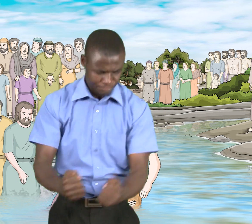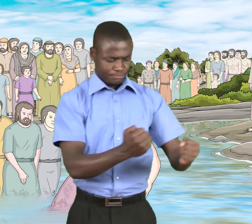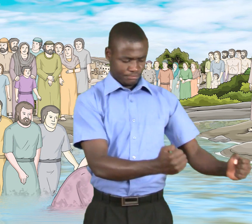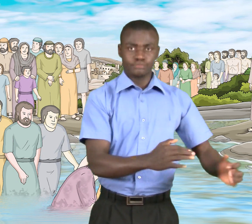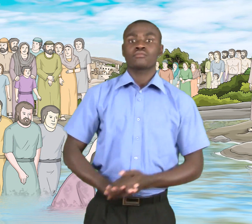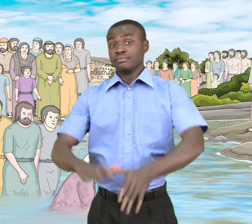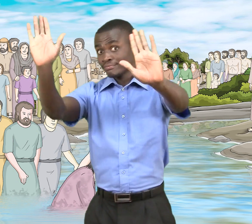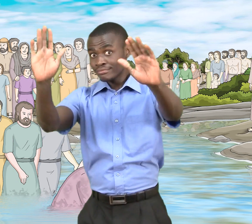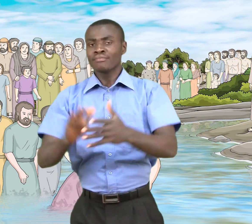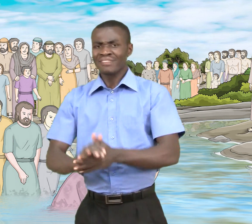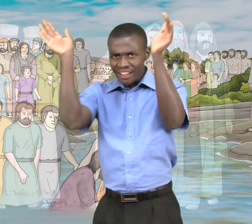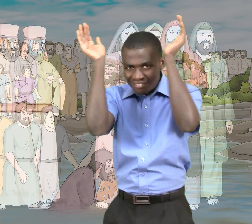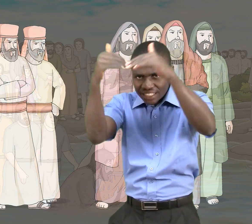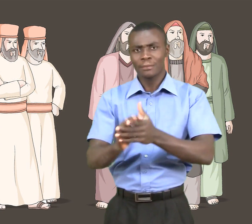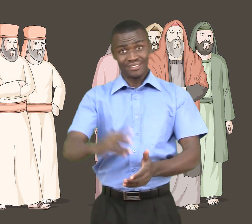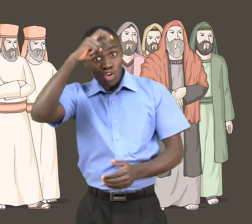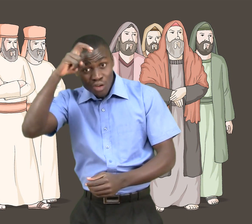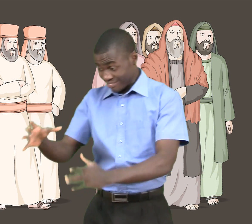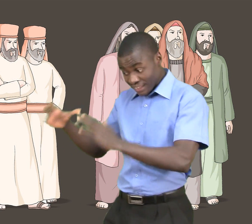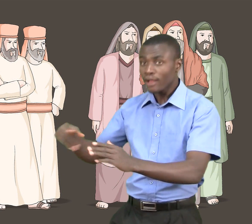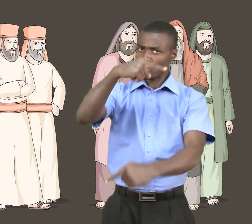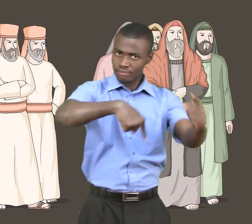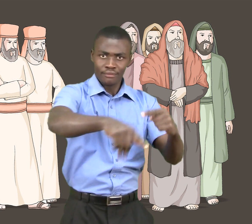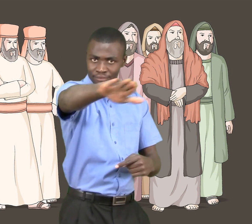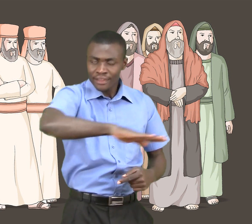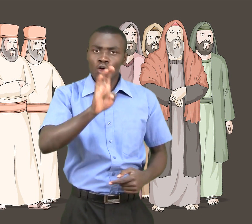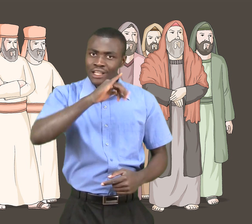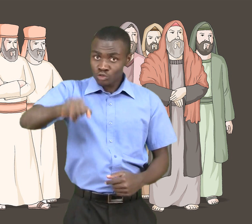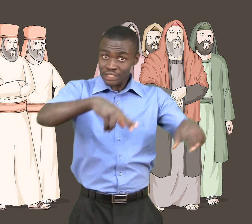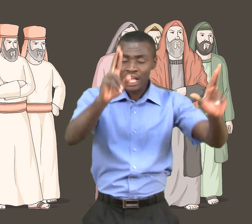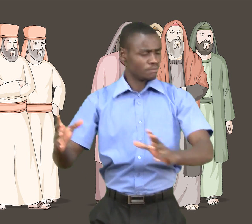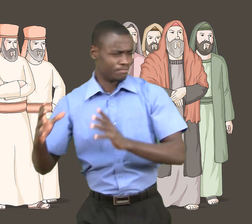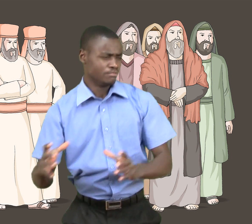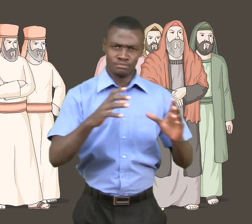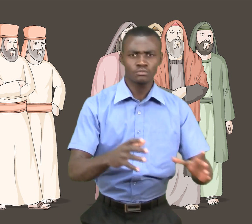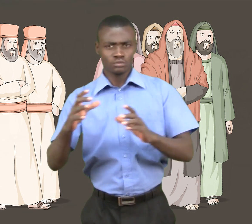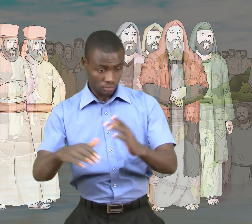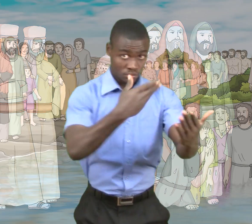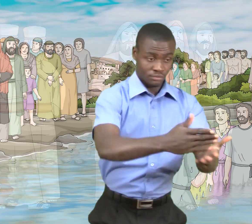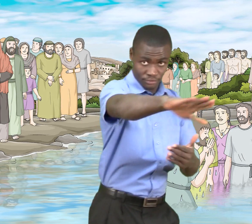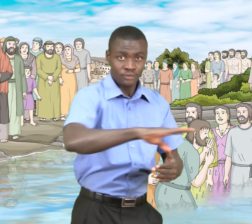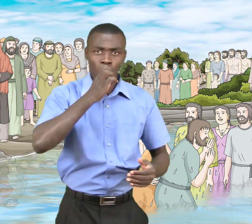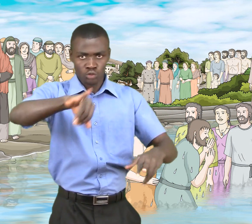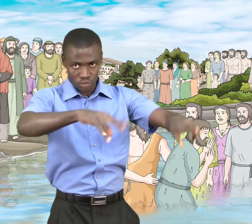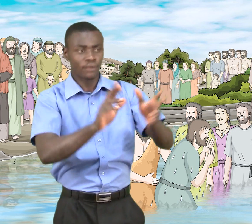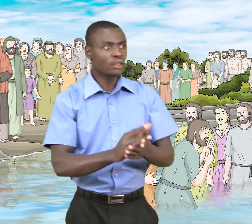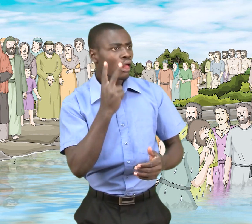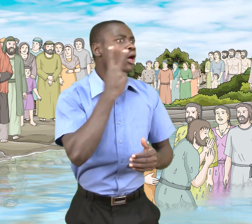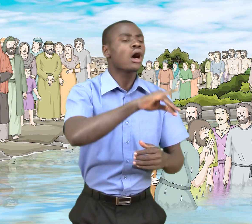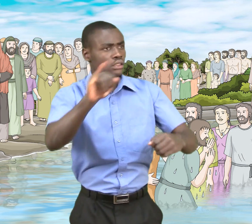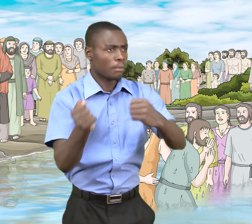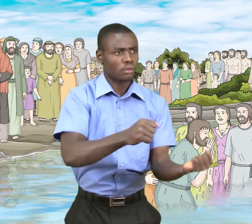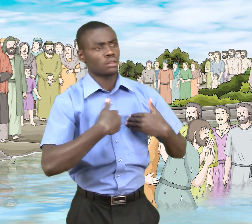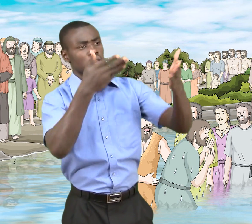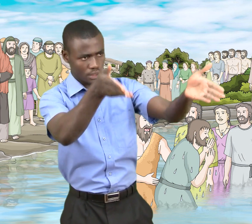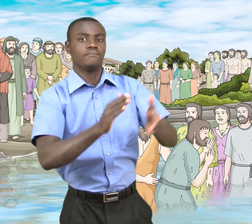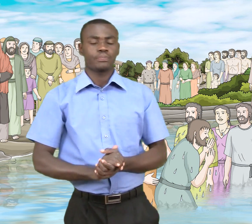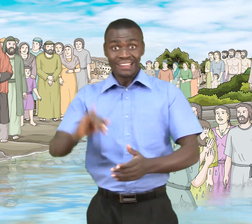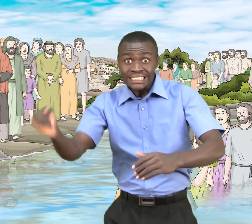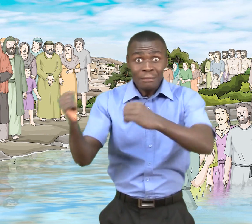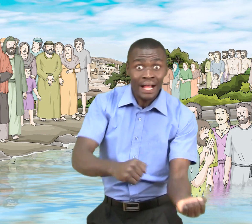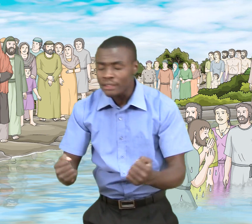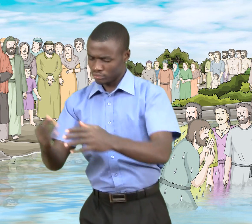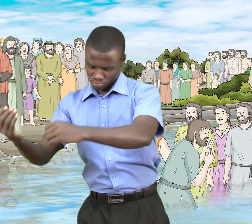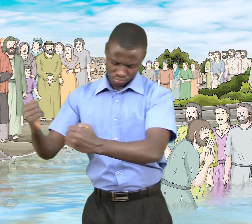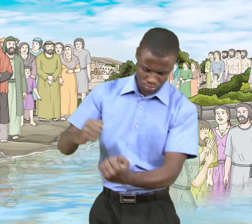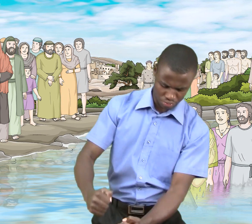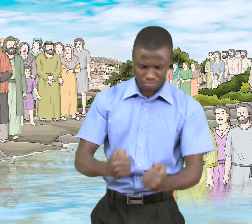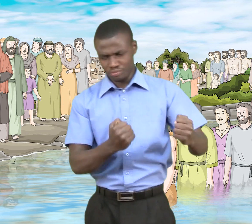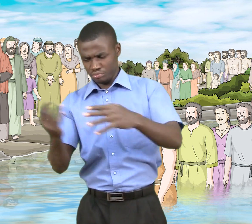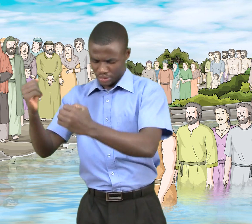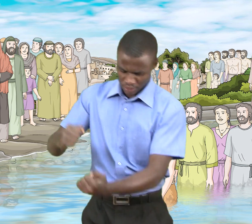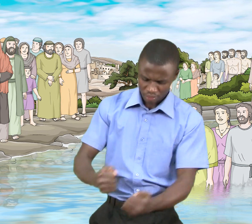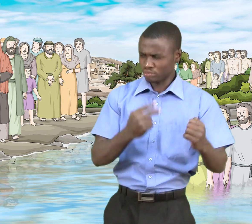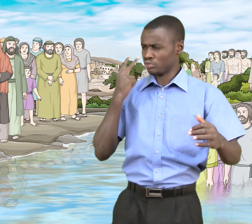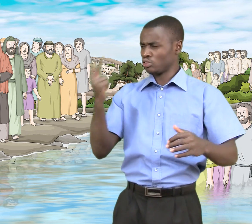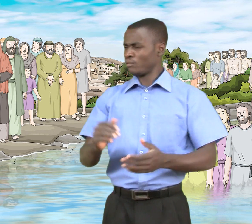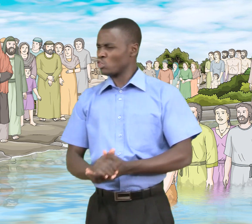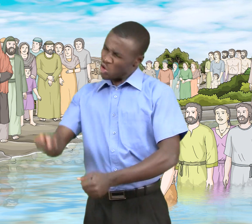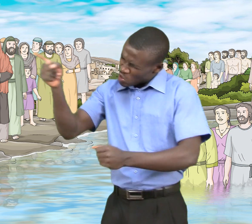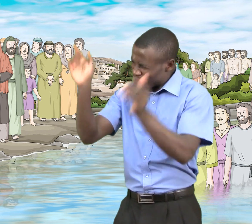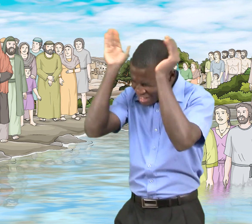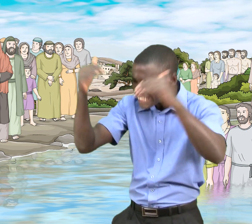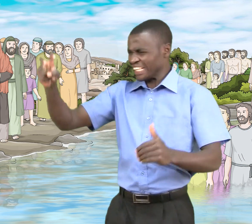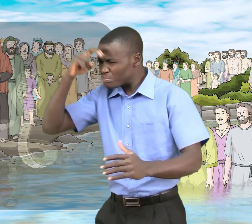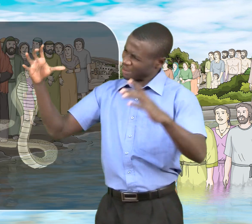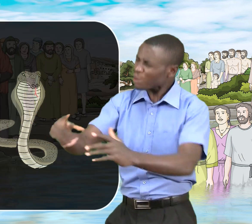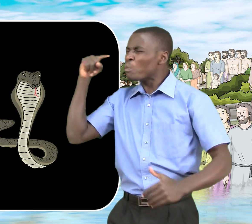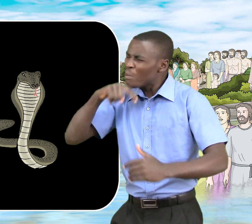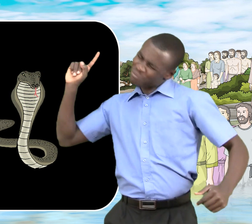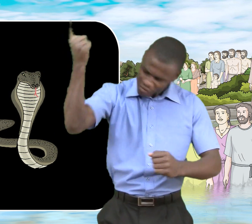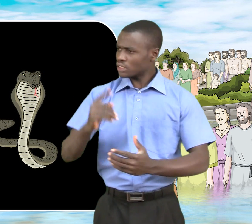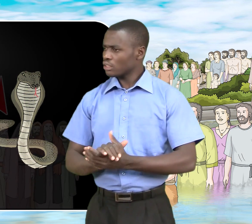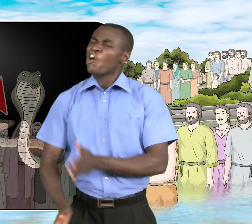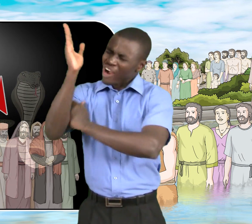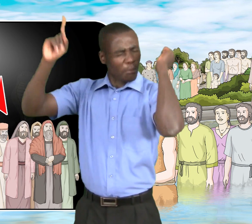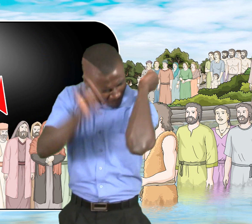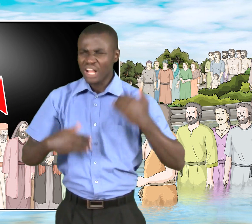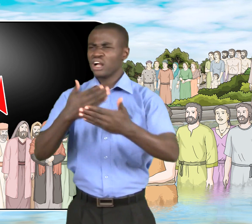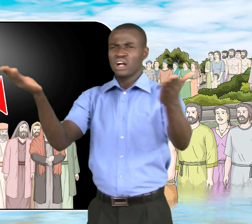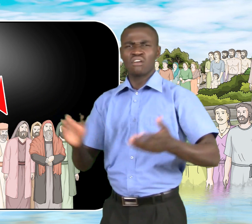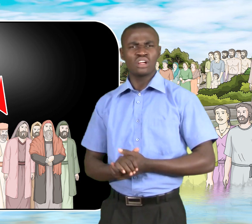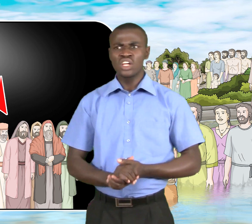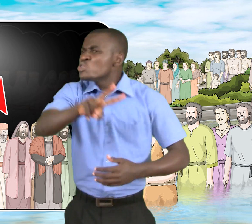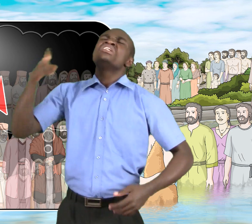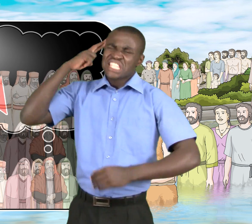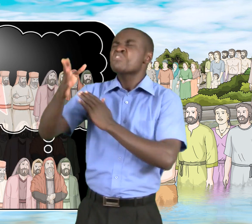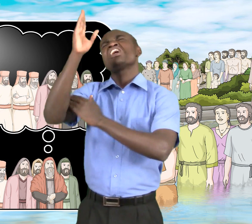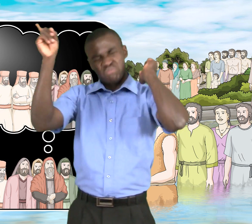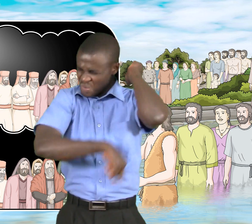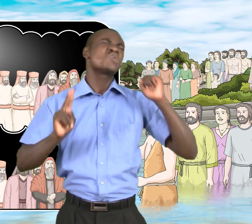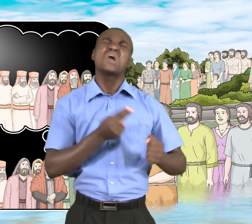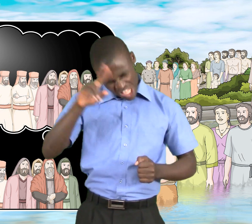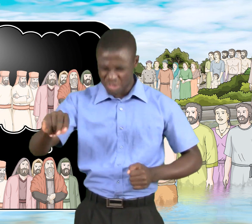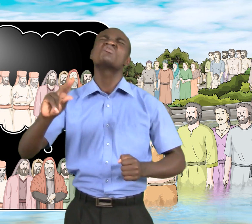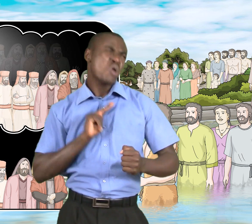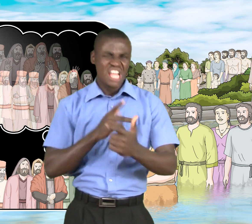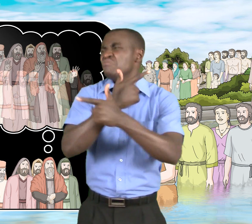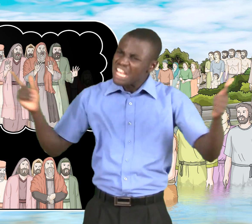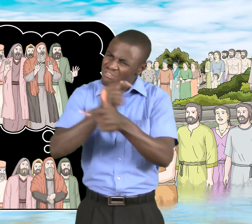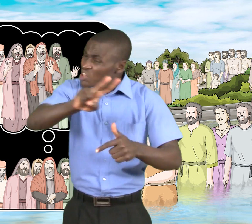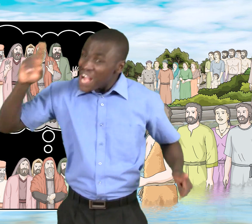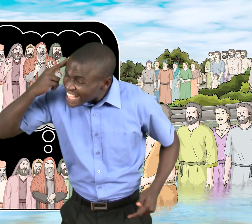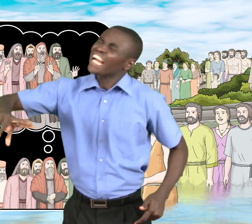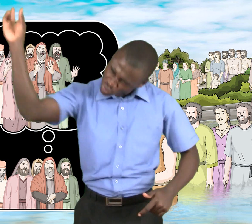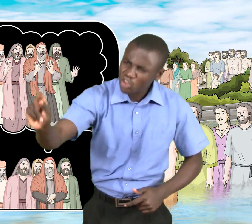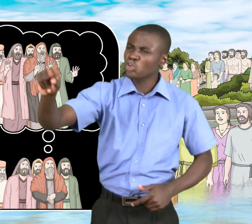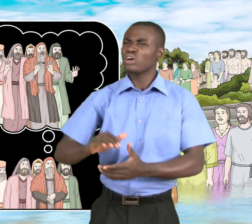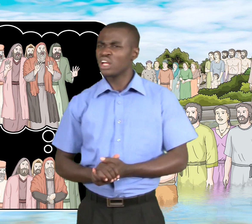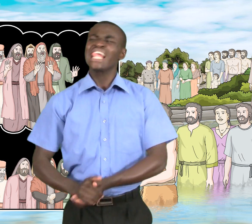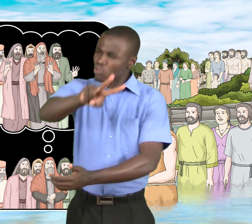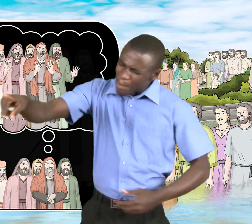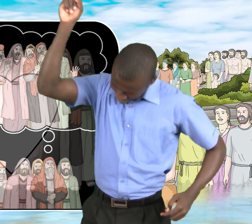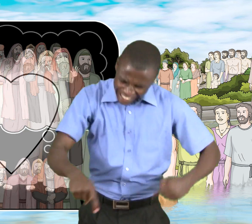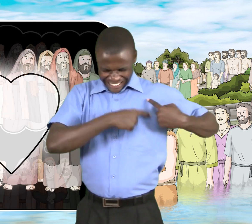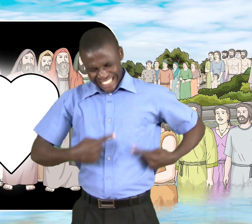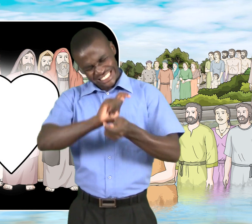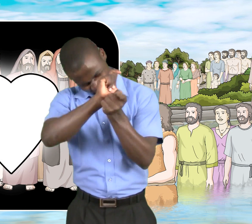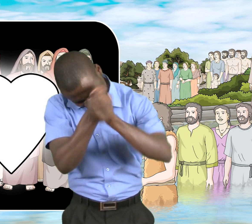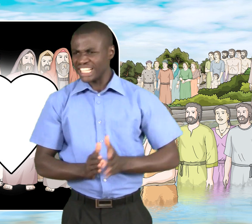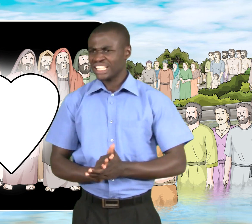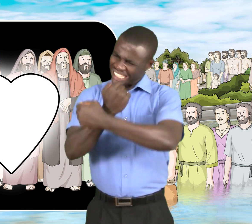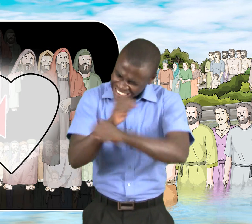But when John saw many of the Pharisees and Sadducees coming to his place of baptism, he said to them, “You brood of vipers, who warned you to flee from the coming wrath?